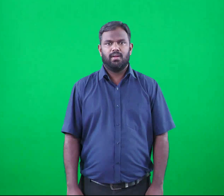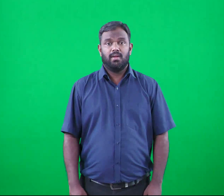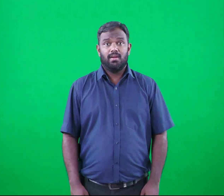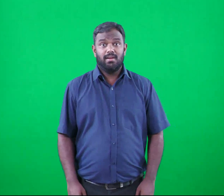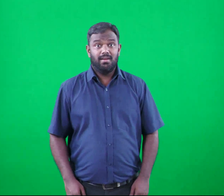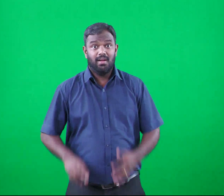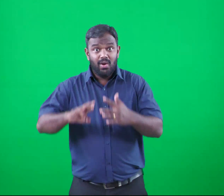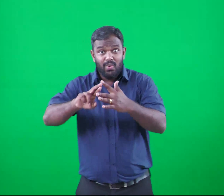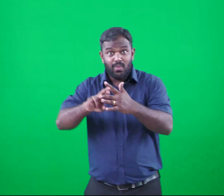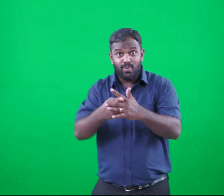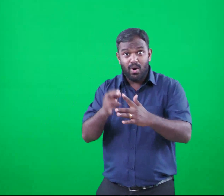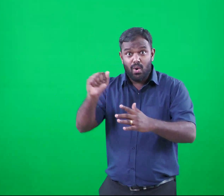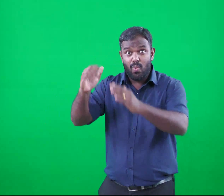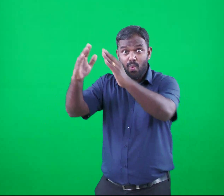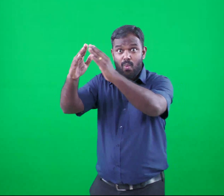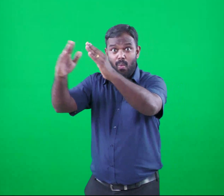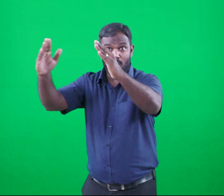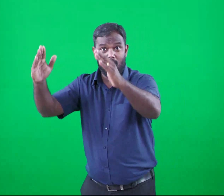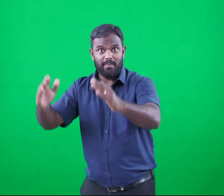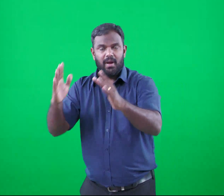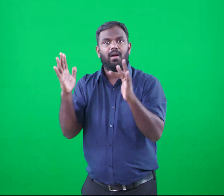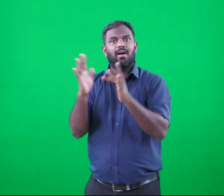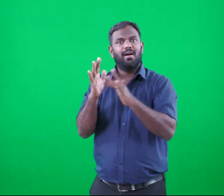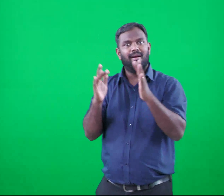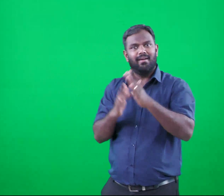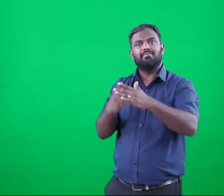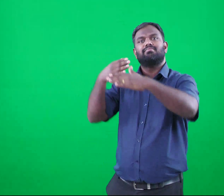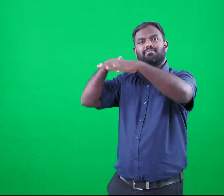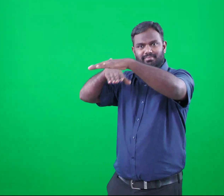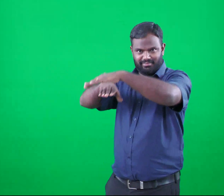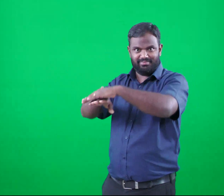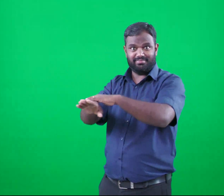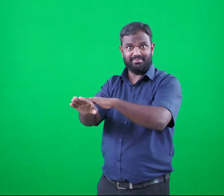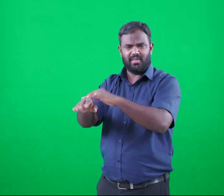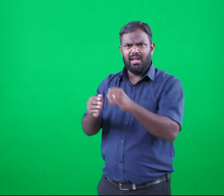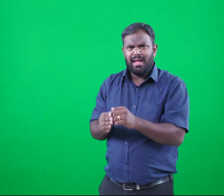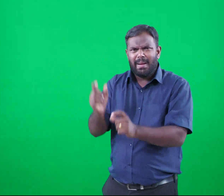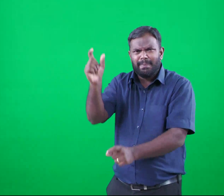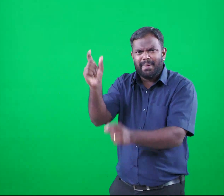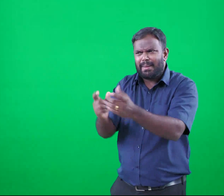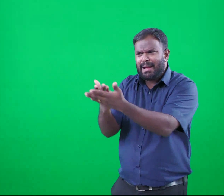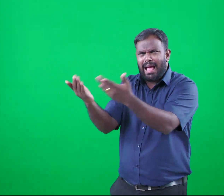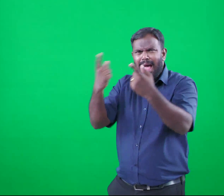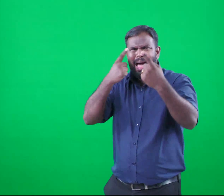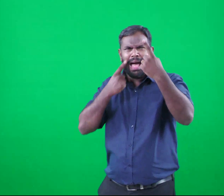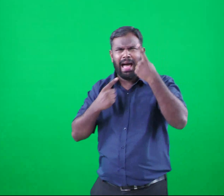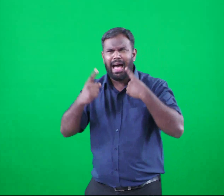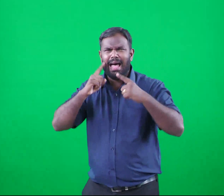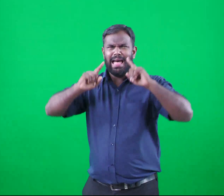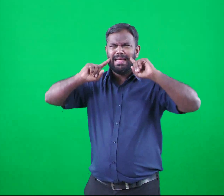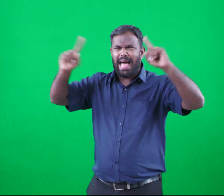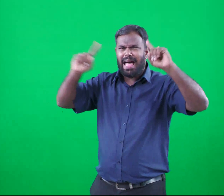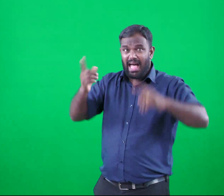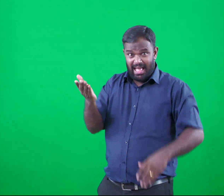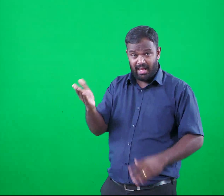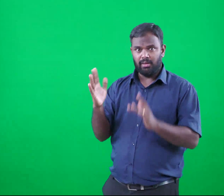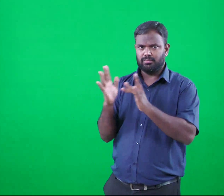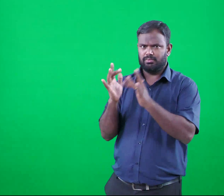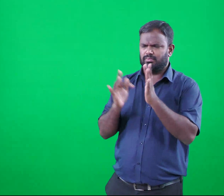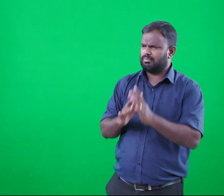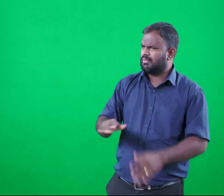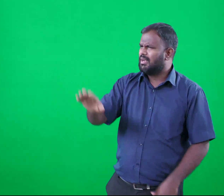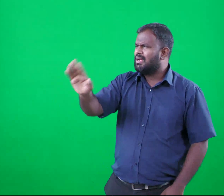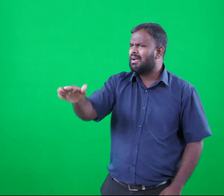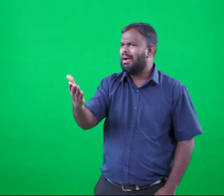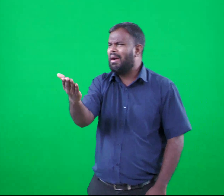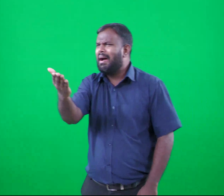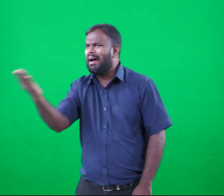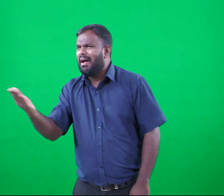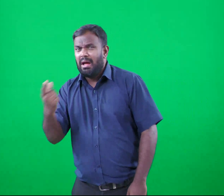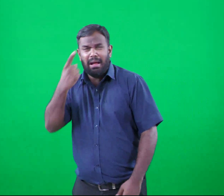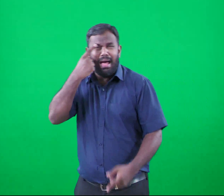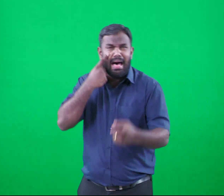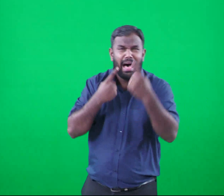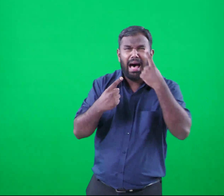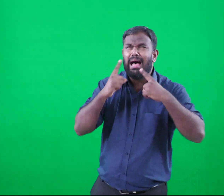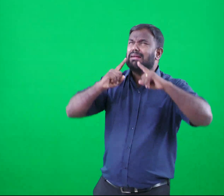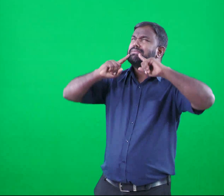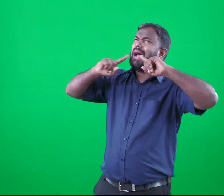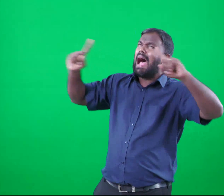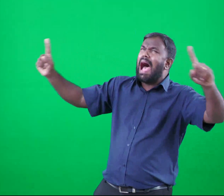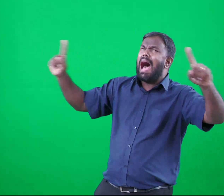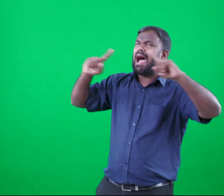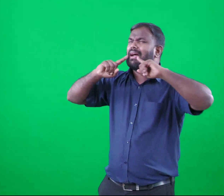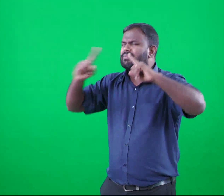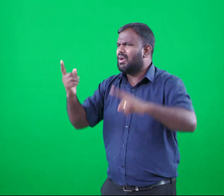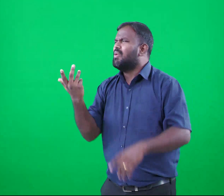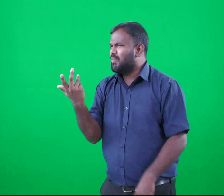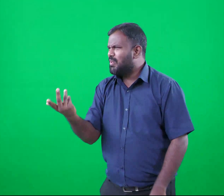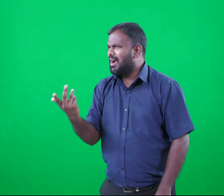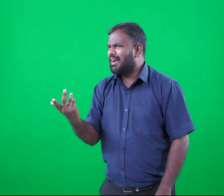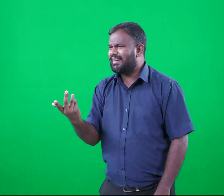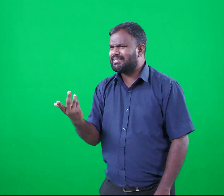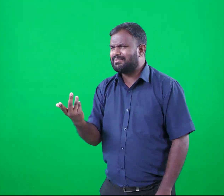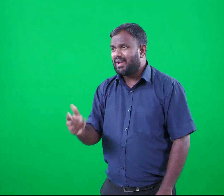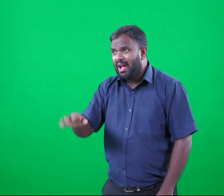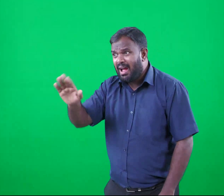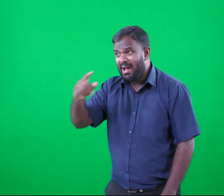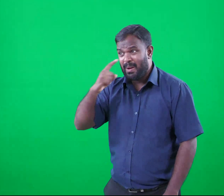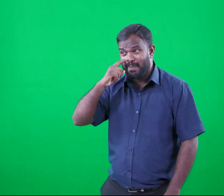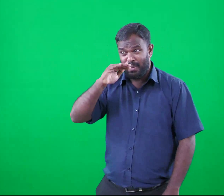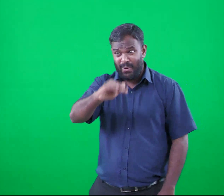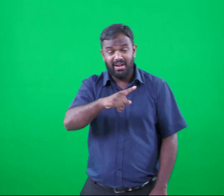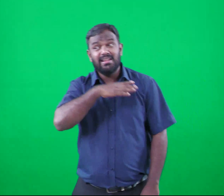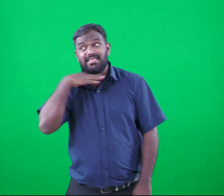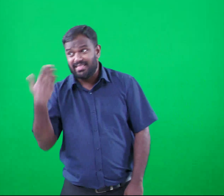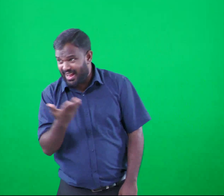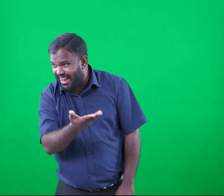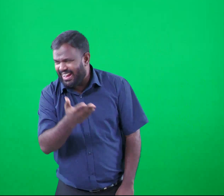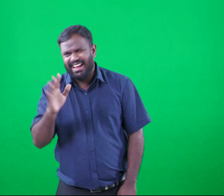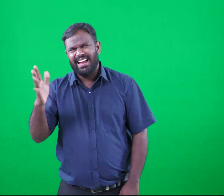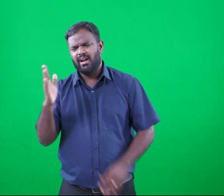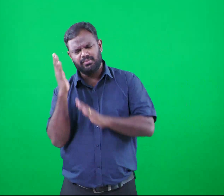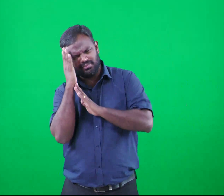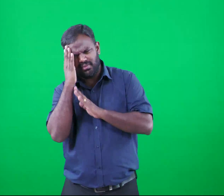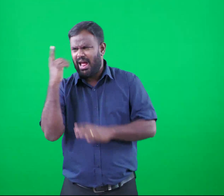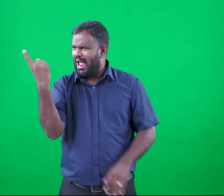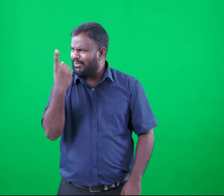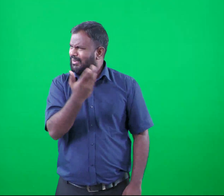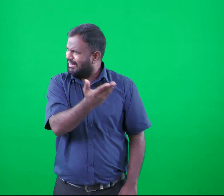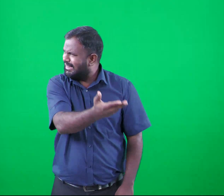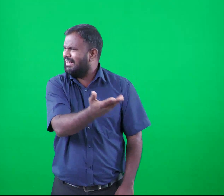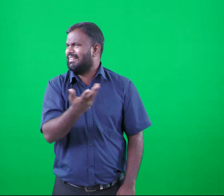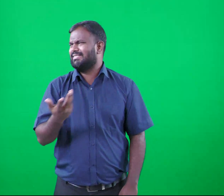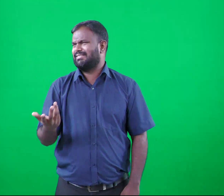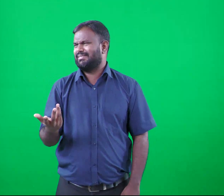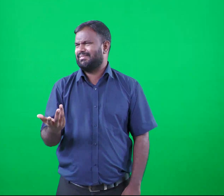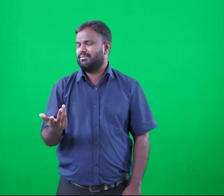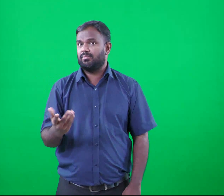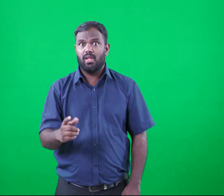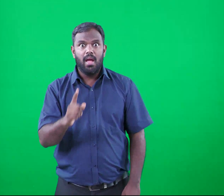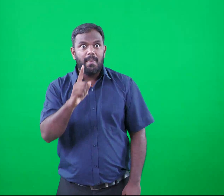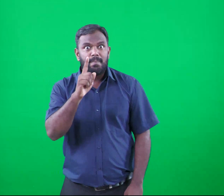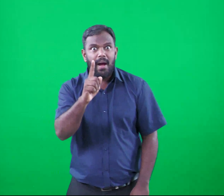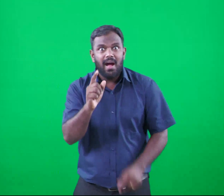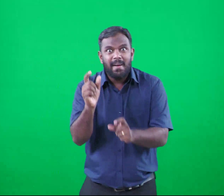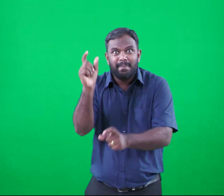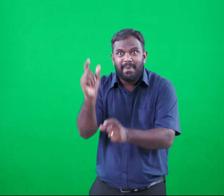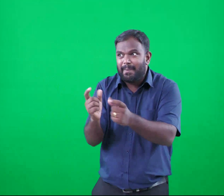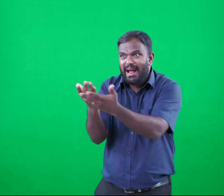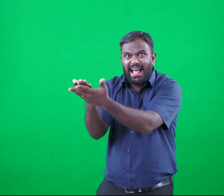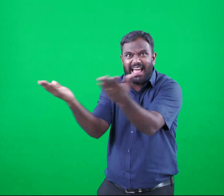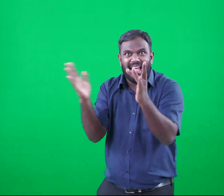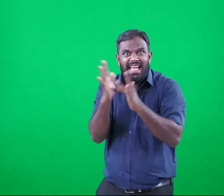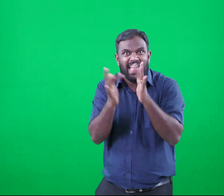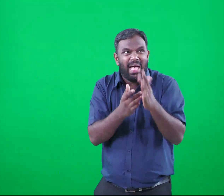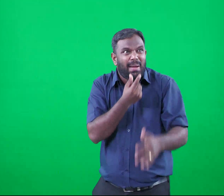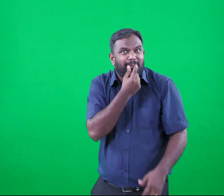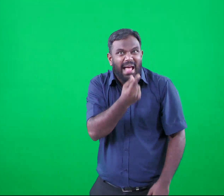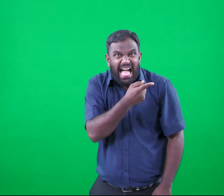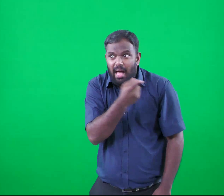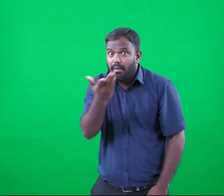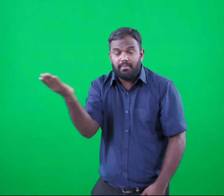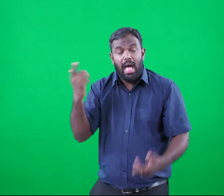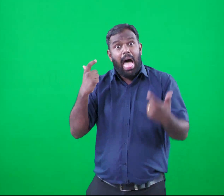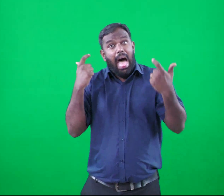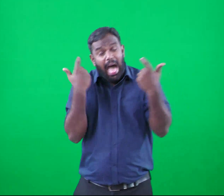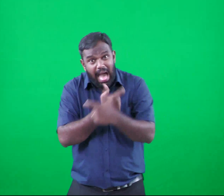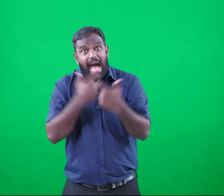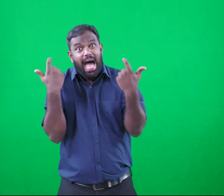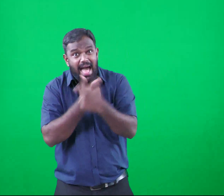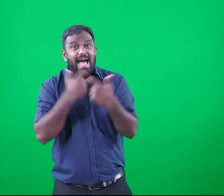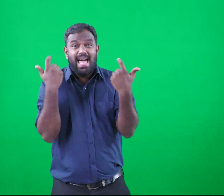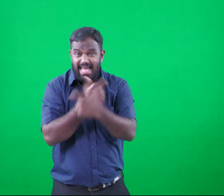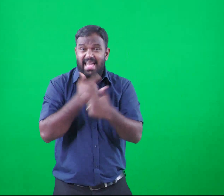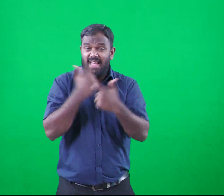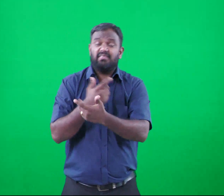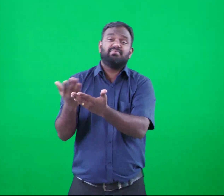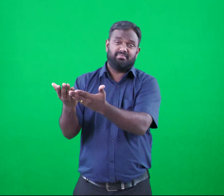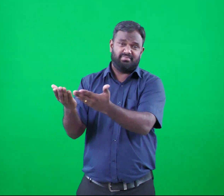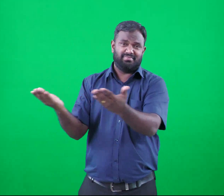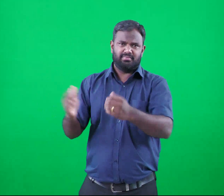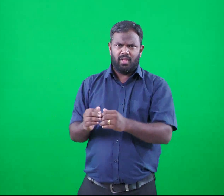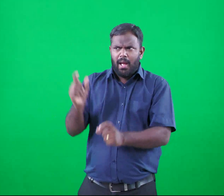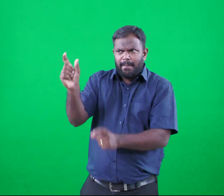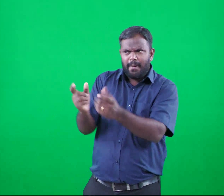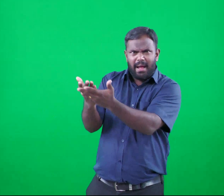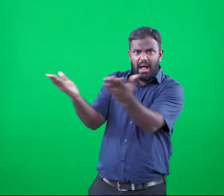He went inside and asked, "Why all this commotion and weeping? The child is not dead, but asleep." And they laughed at Him.